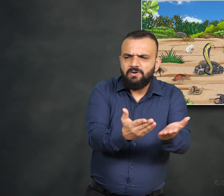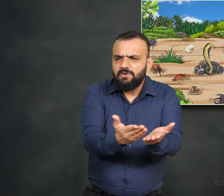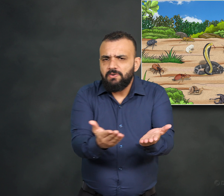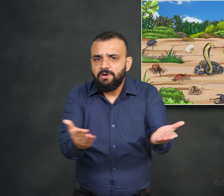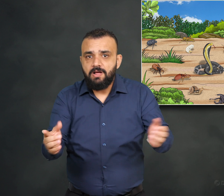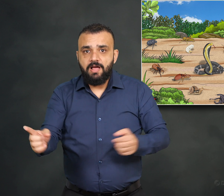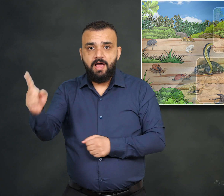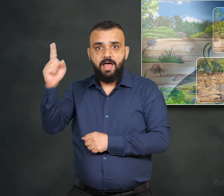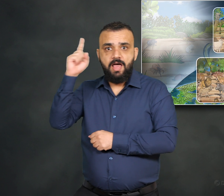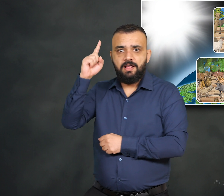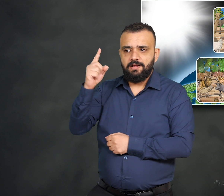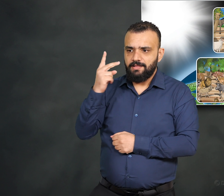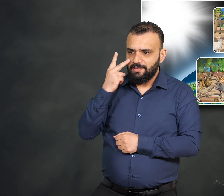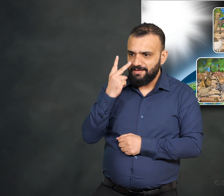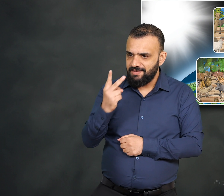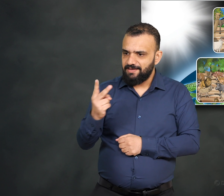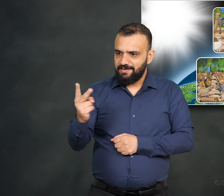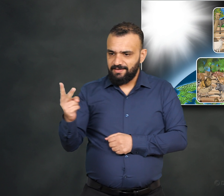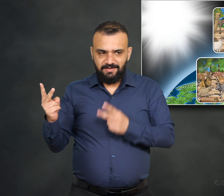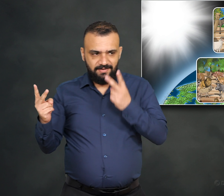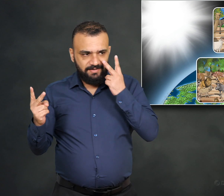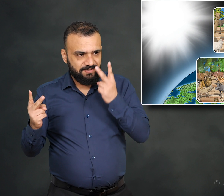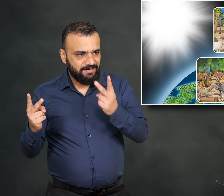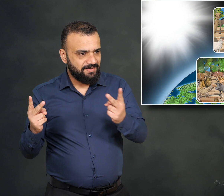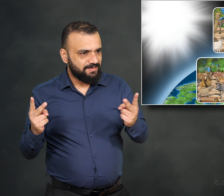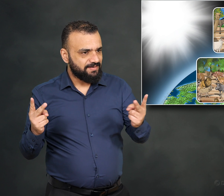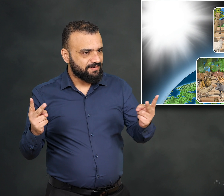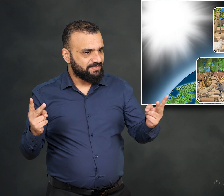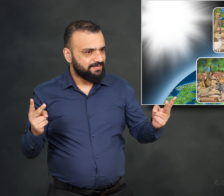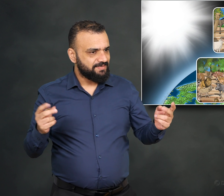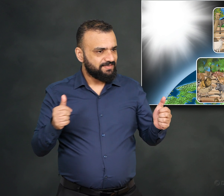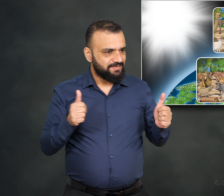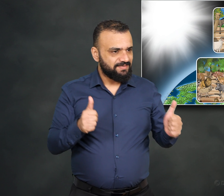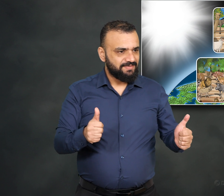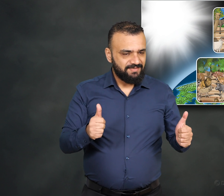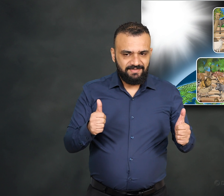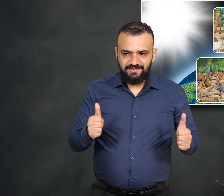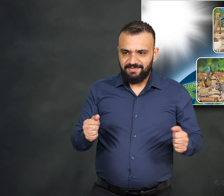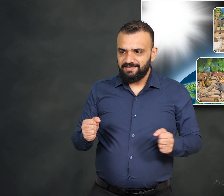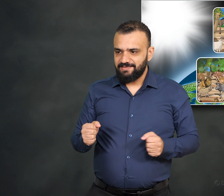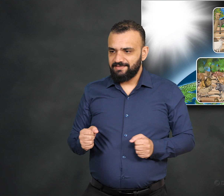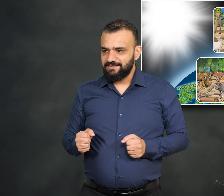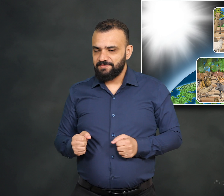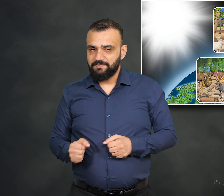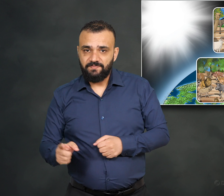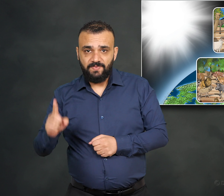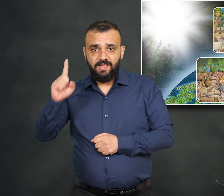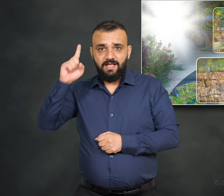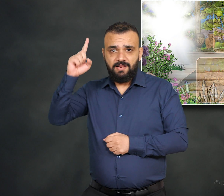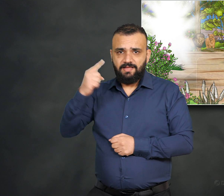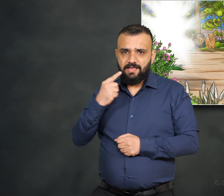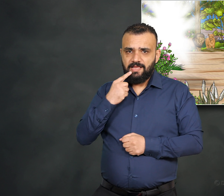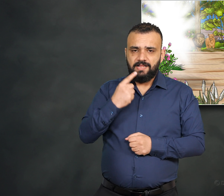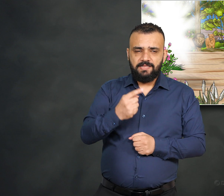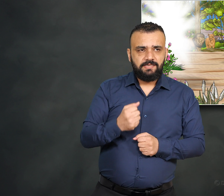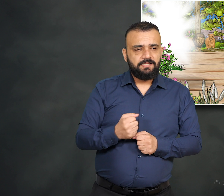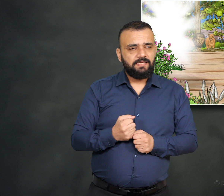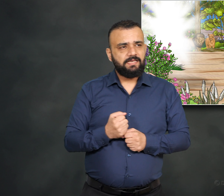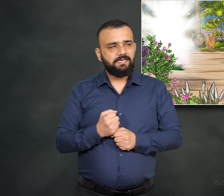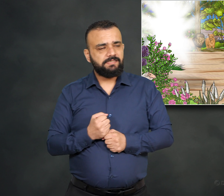And God saw that it was good.